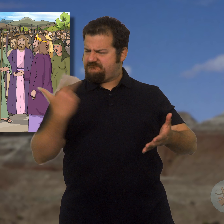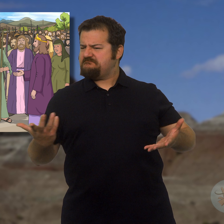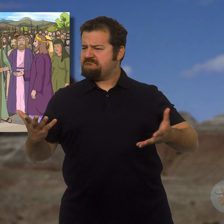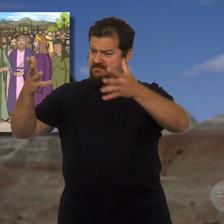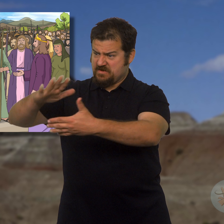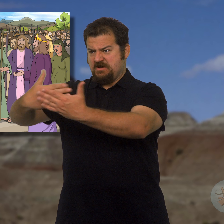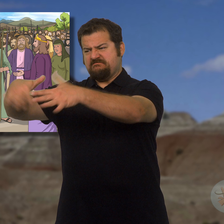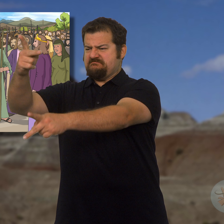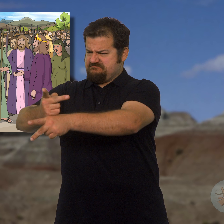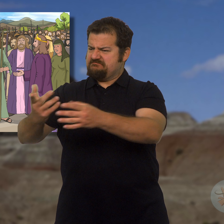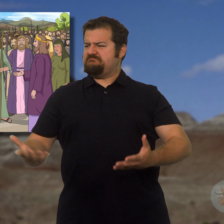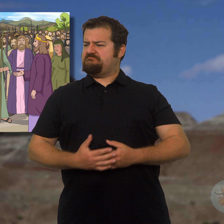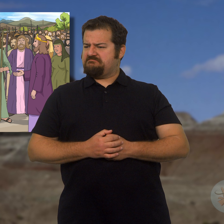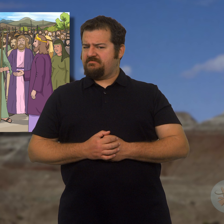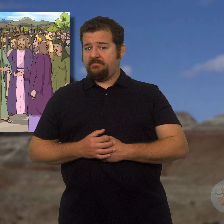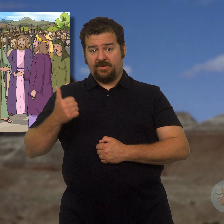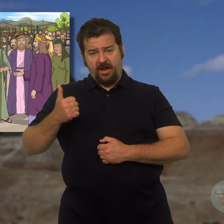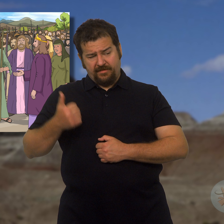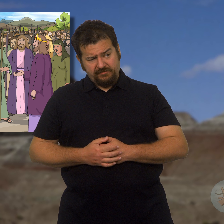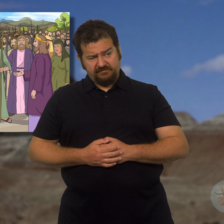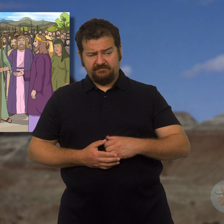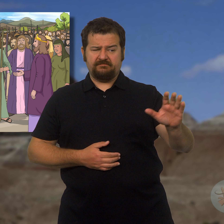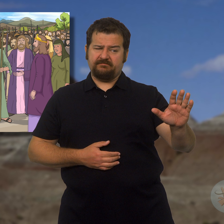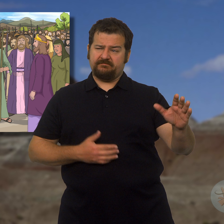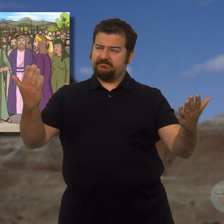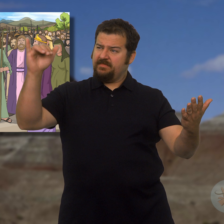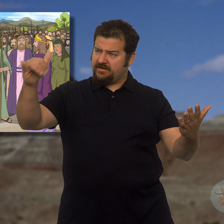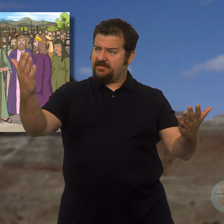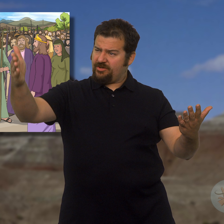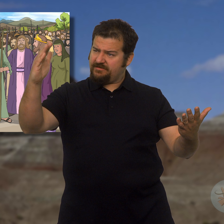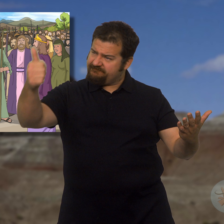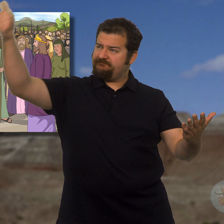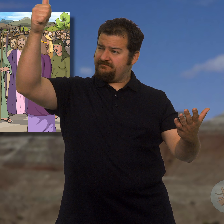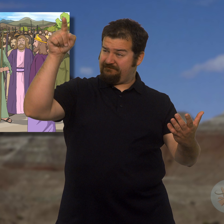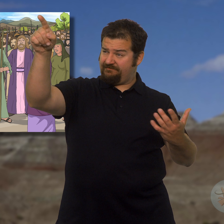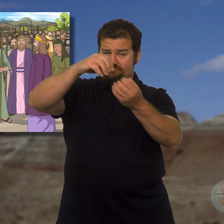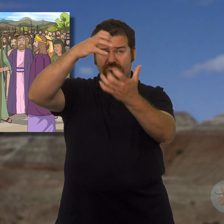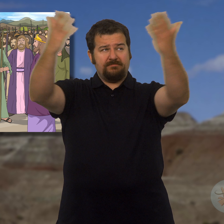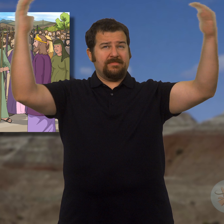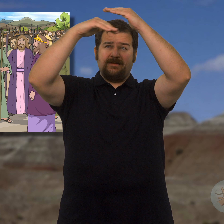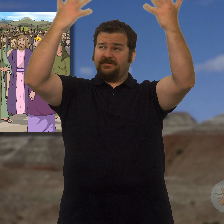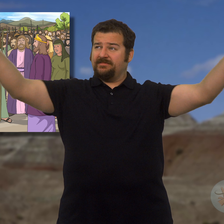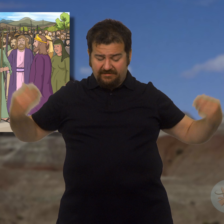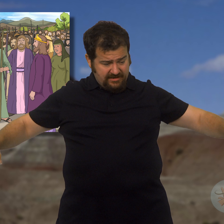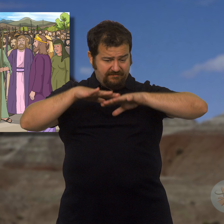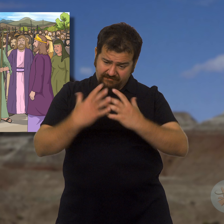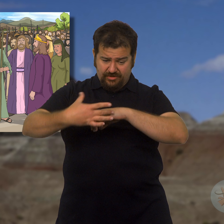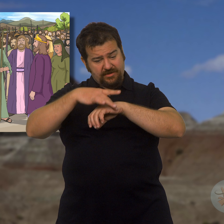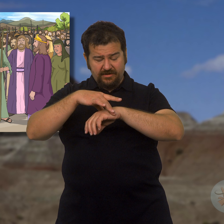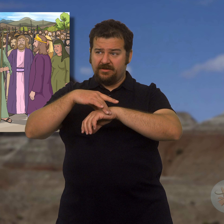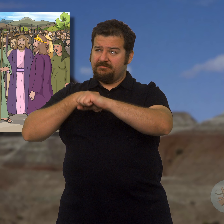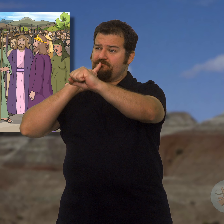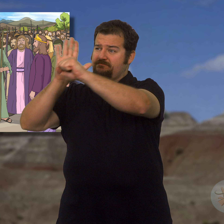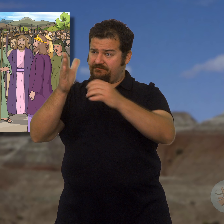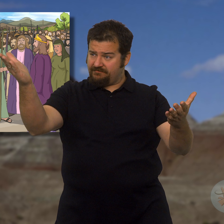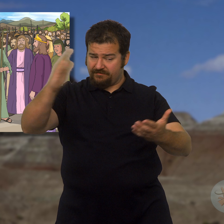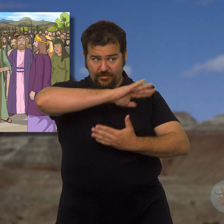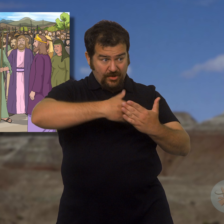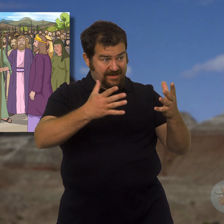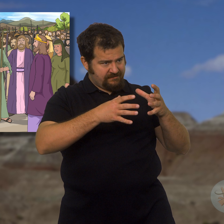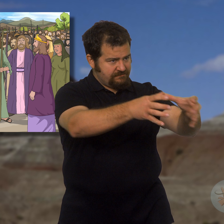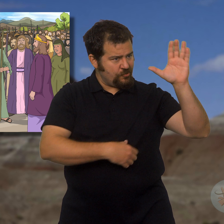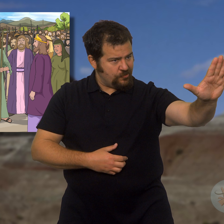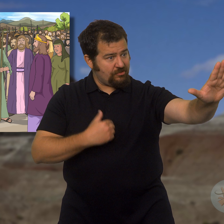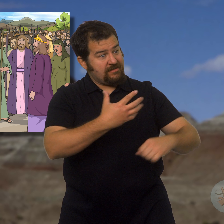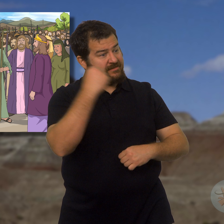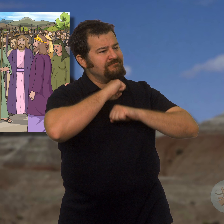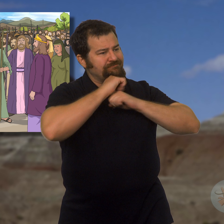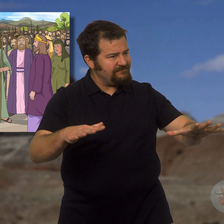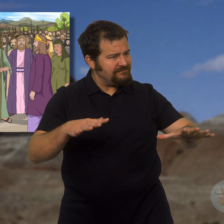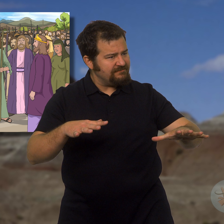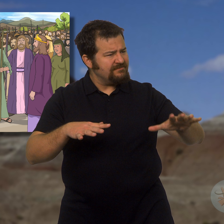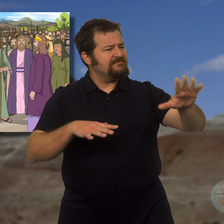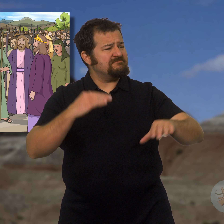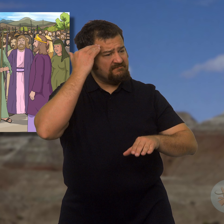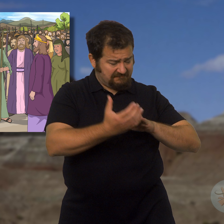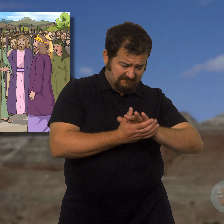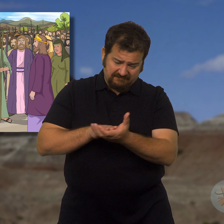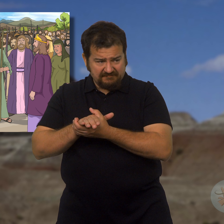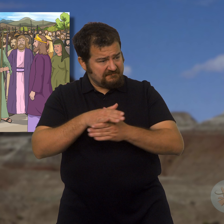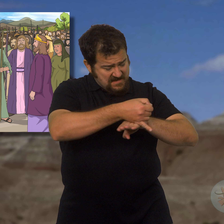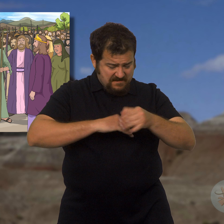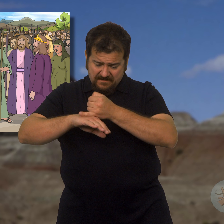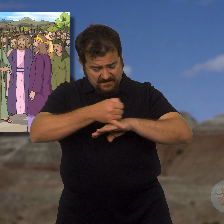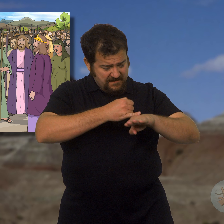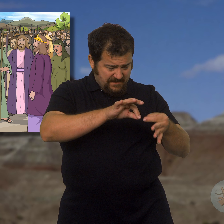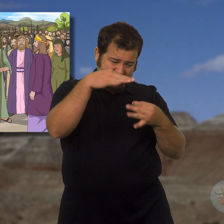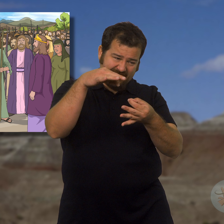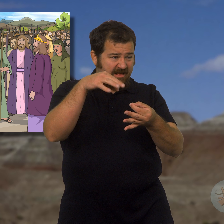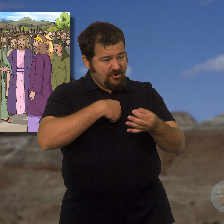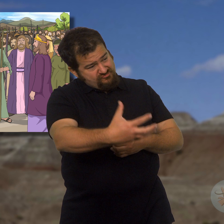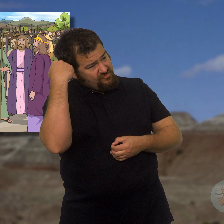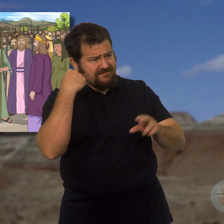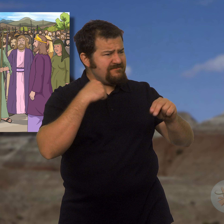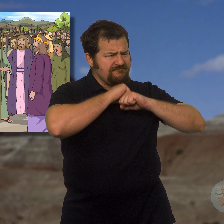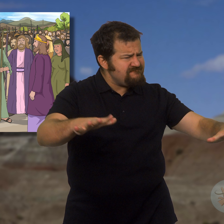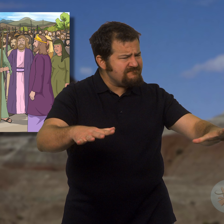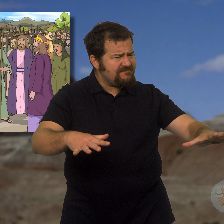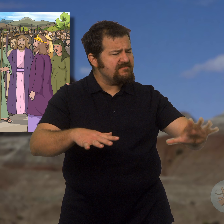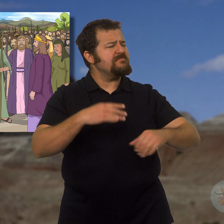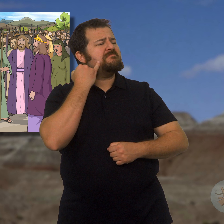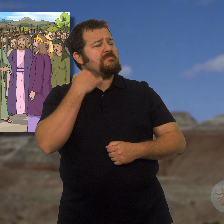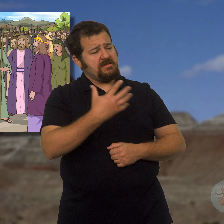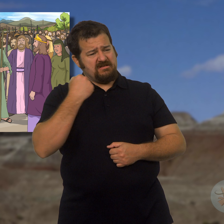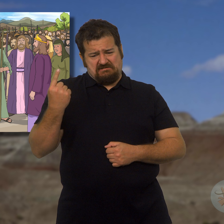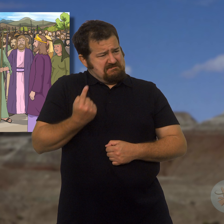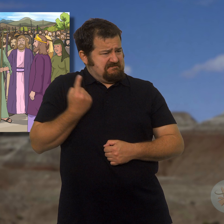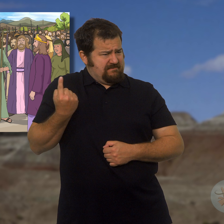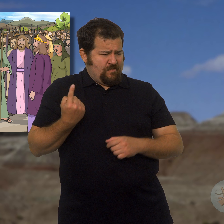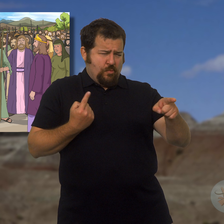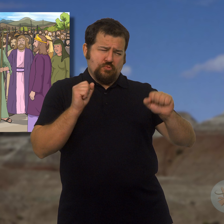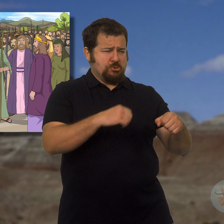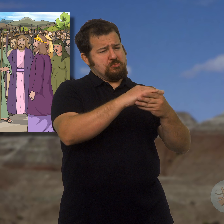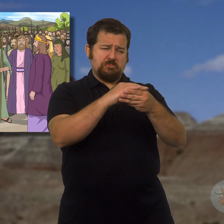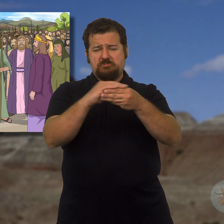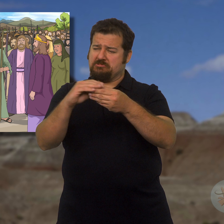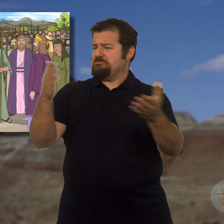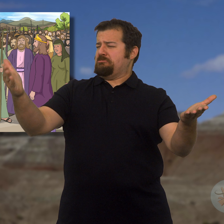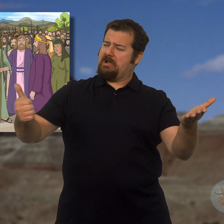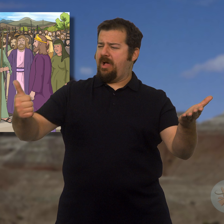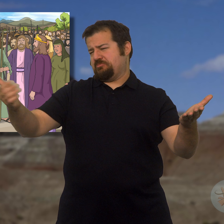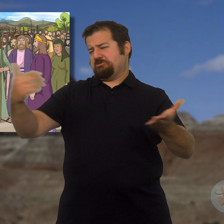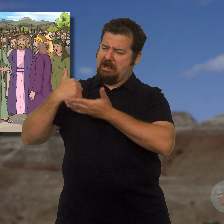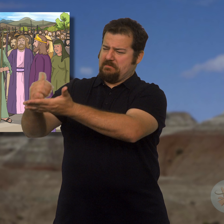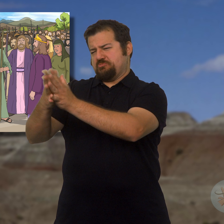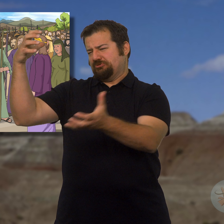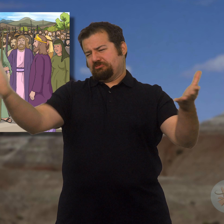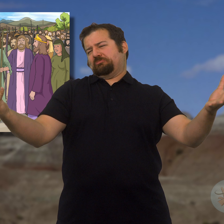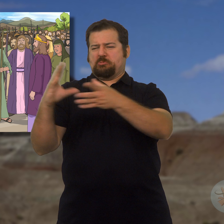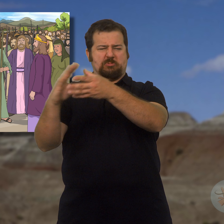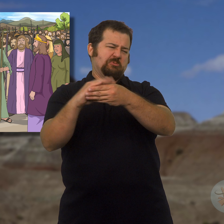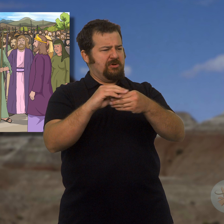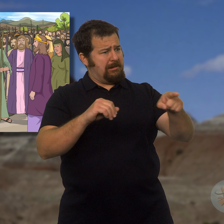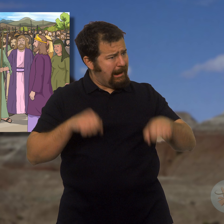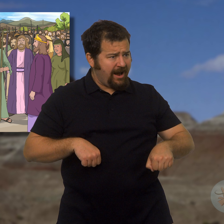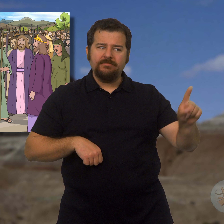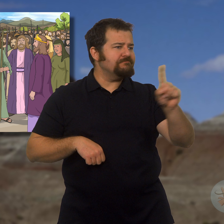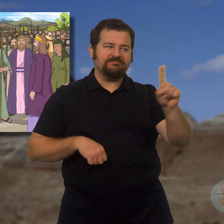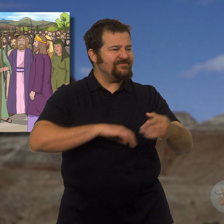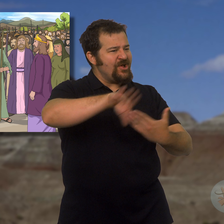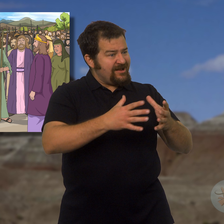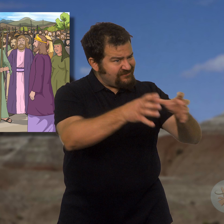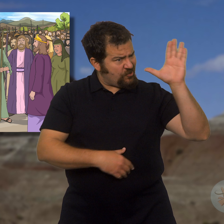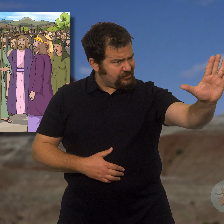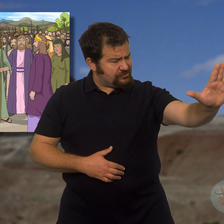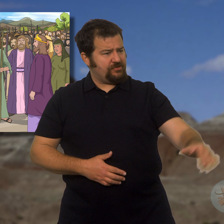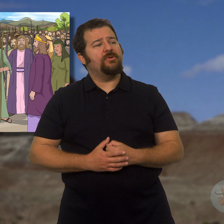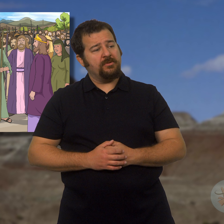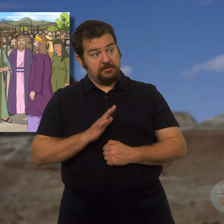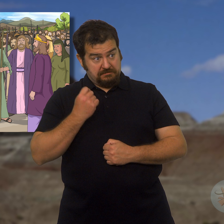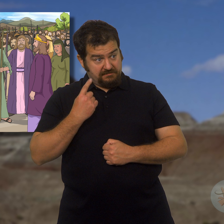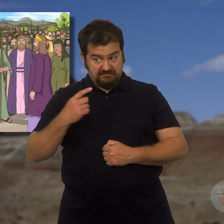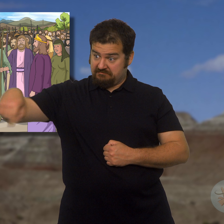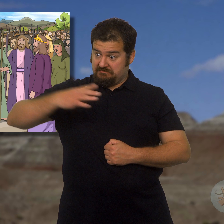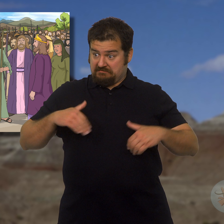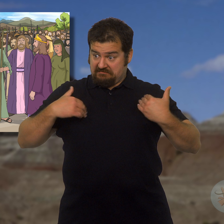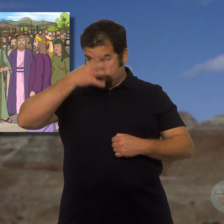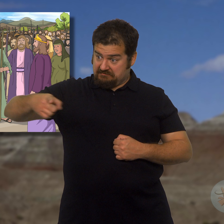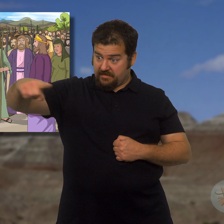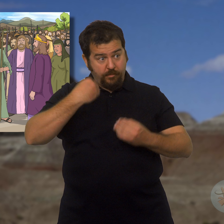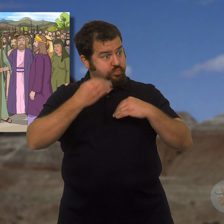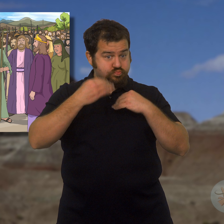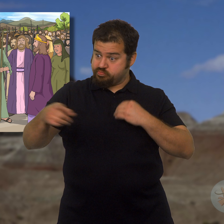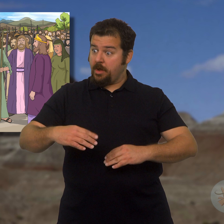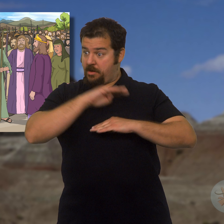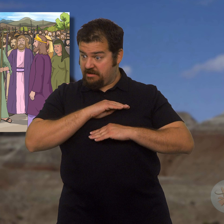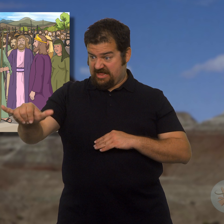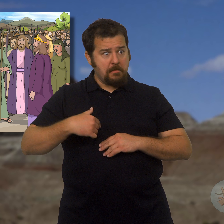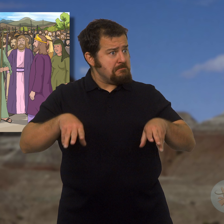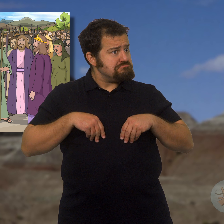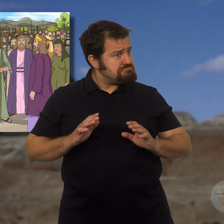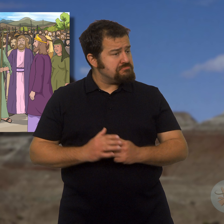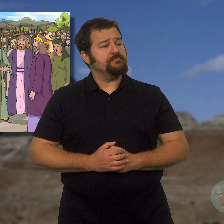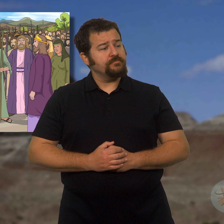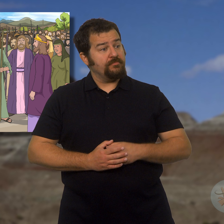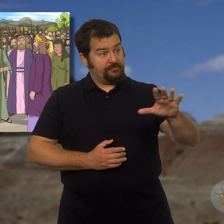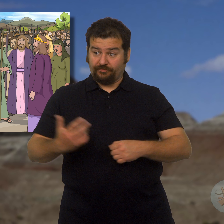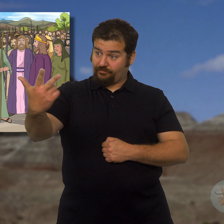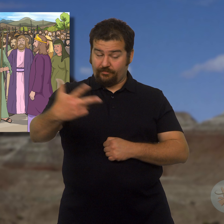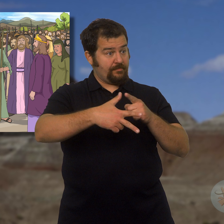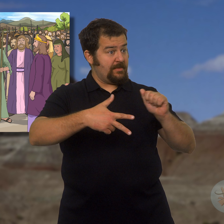But Abram replied to the king of Sodom, “I have raised my hand to the LORD God Most High, Creator of heaven and earth, that I will not accept even a thread, or a strap of a sandal, or anything that belongs to you, lest you should say, ‘I have made Abram rich.’